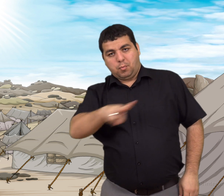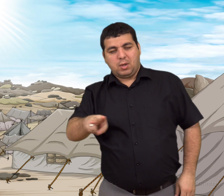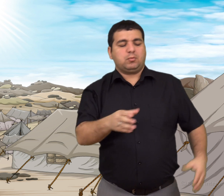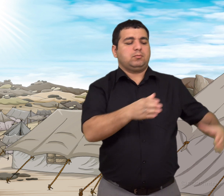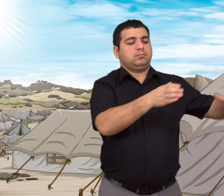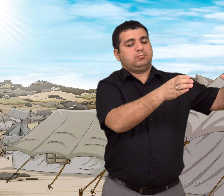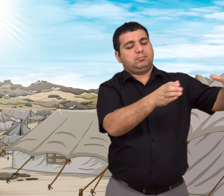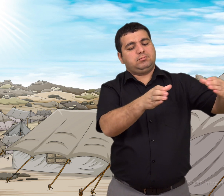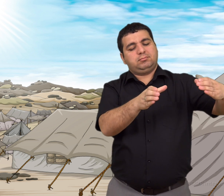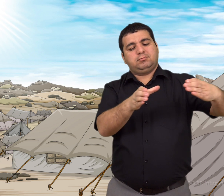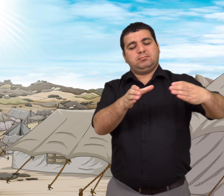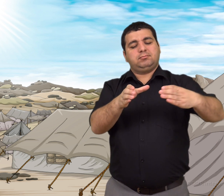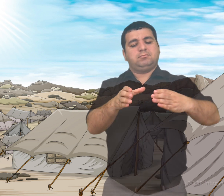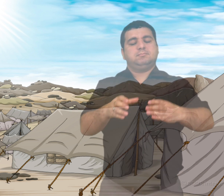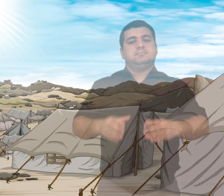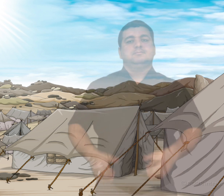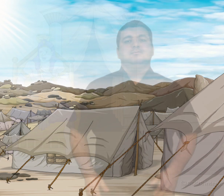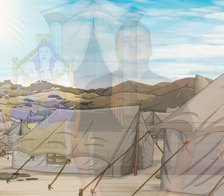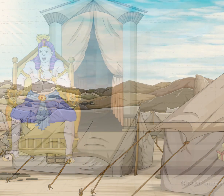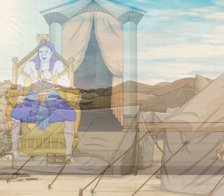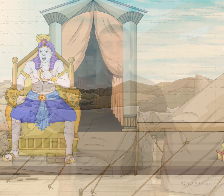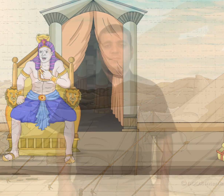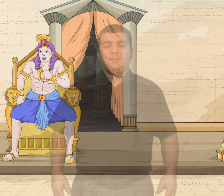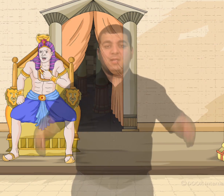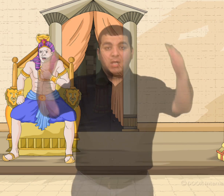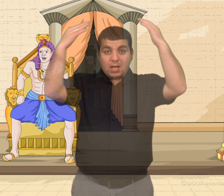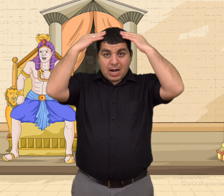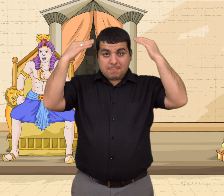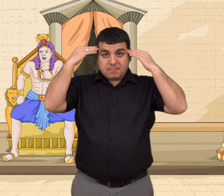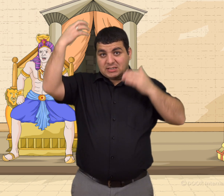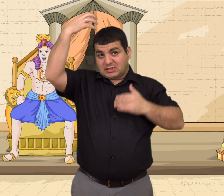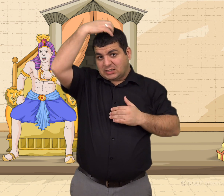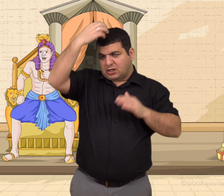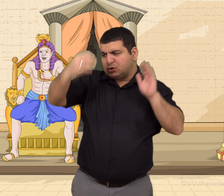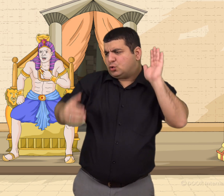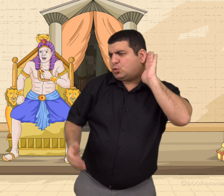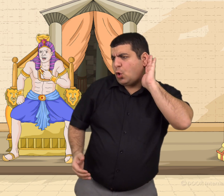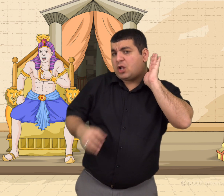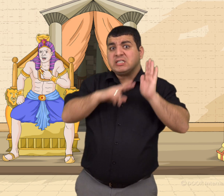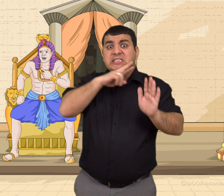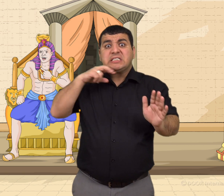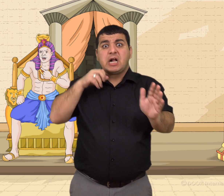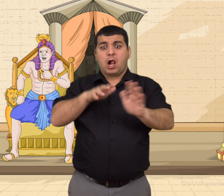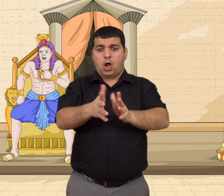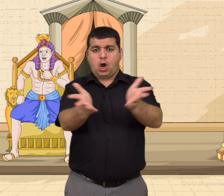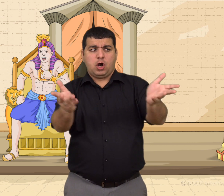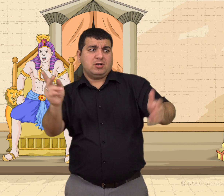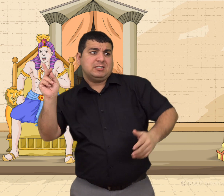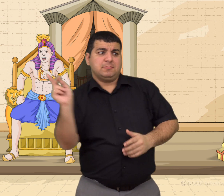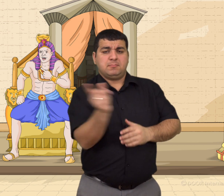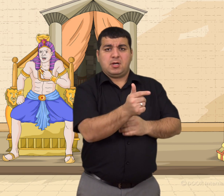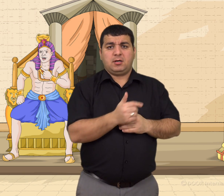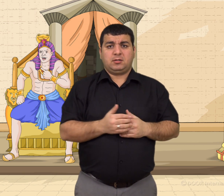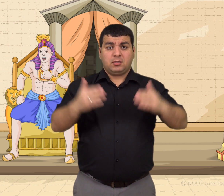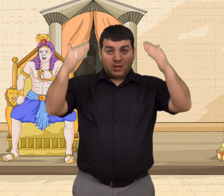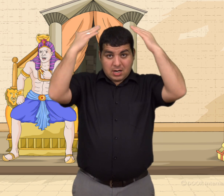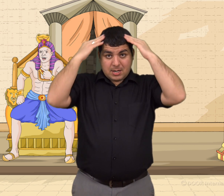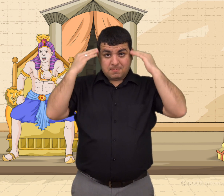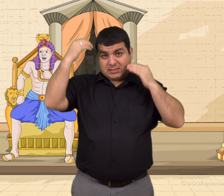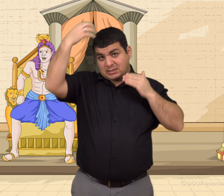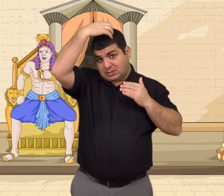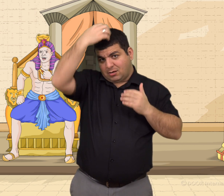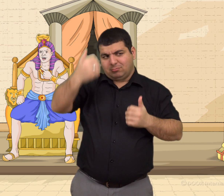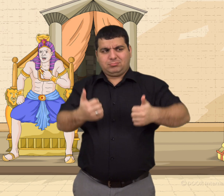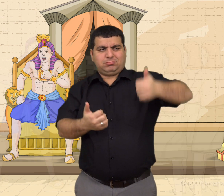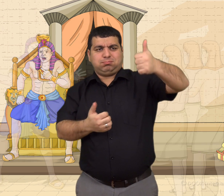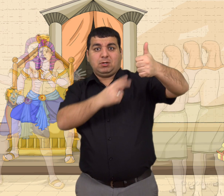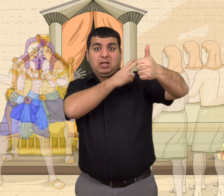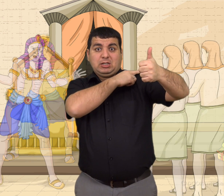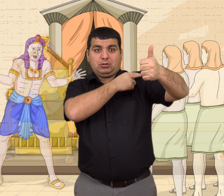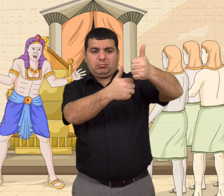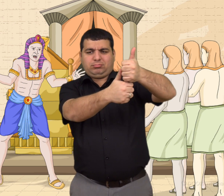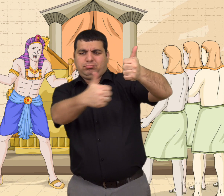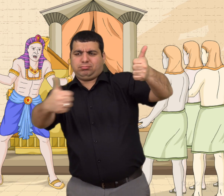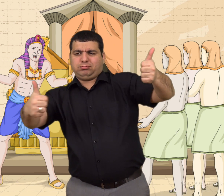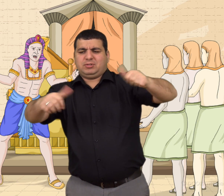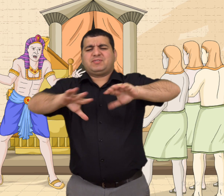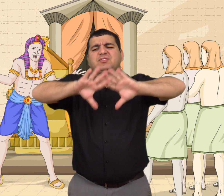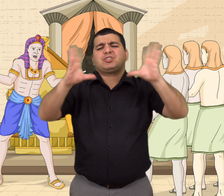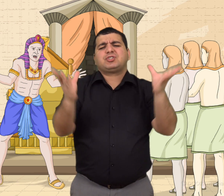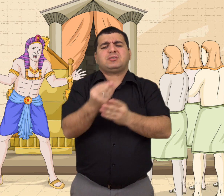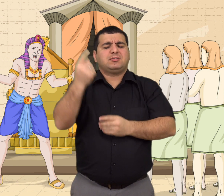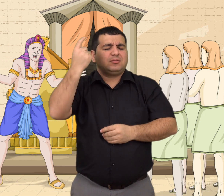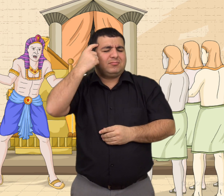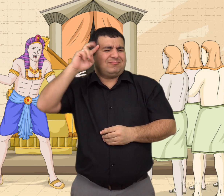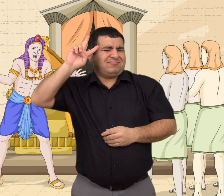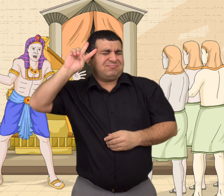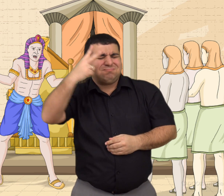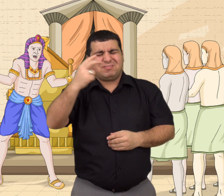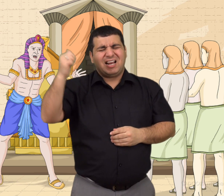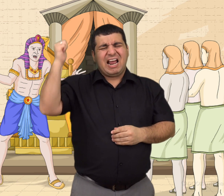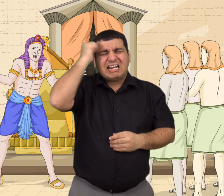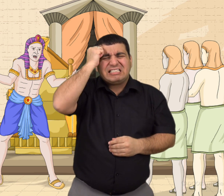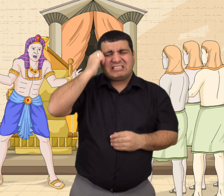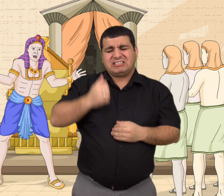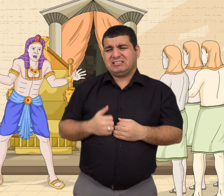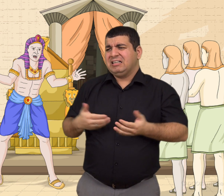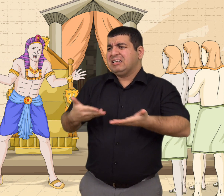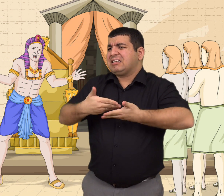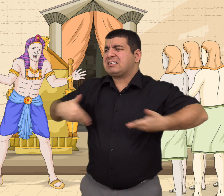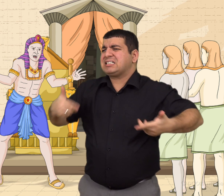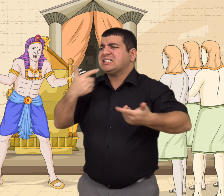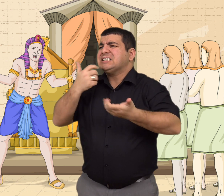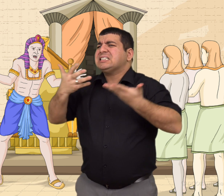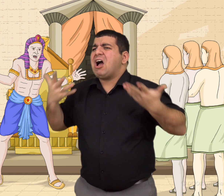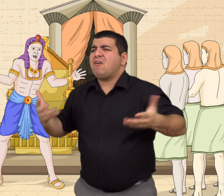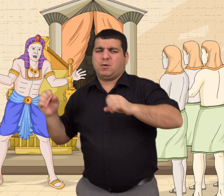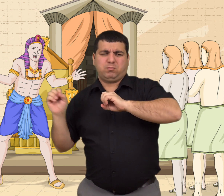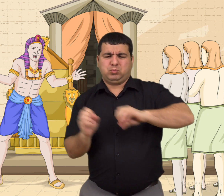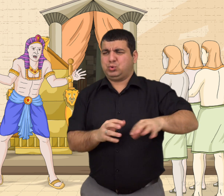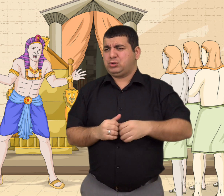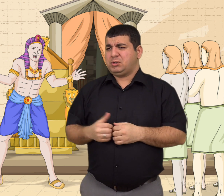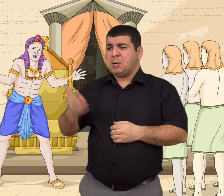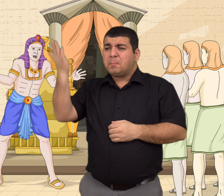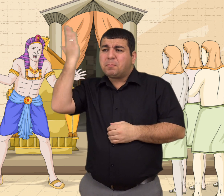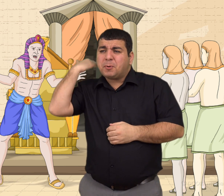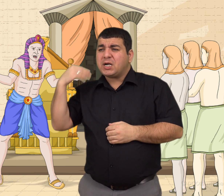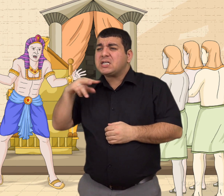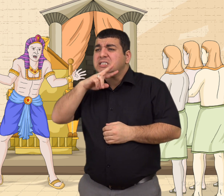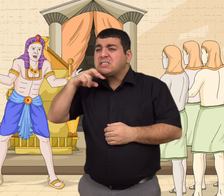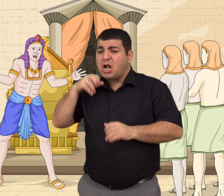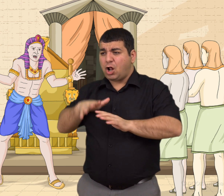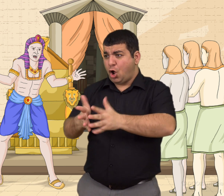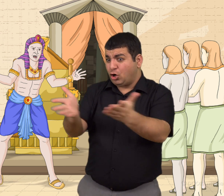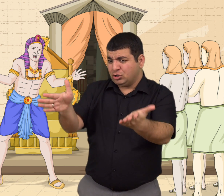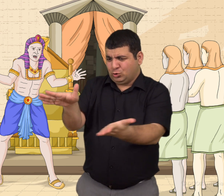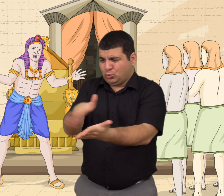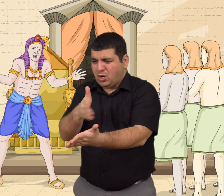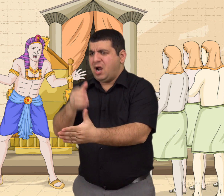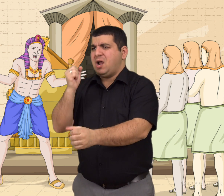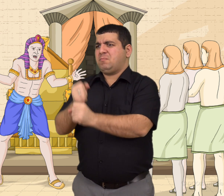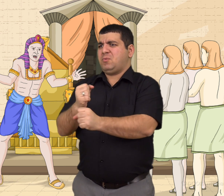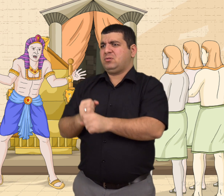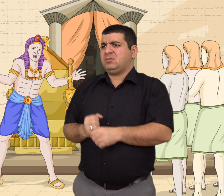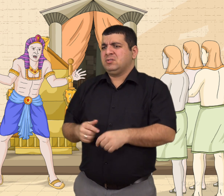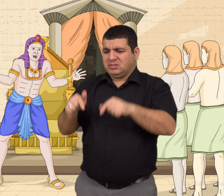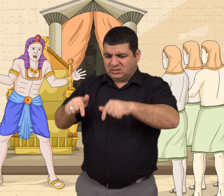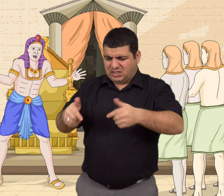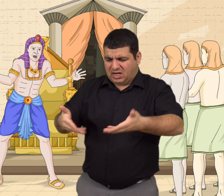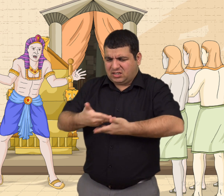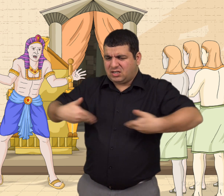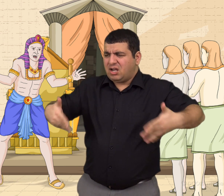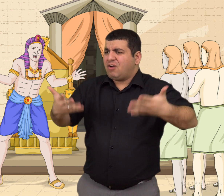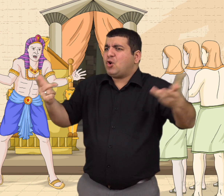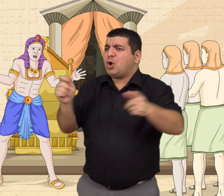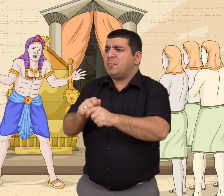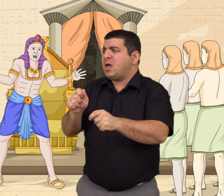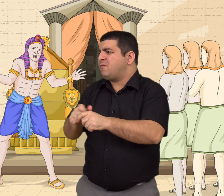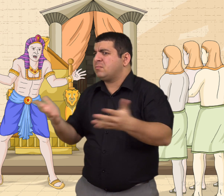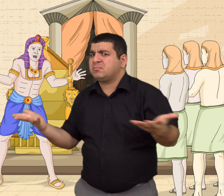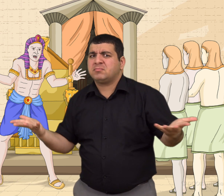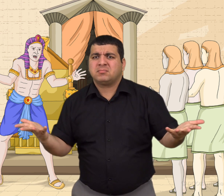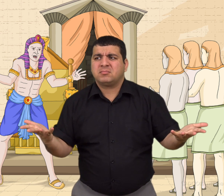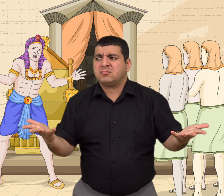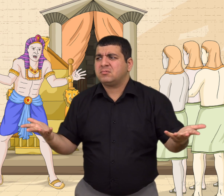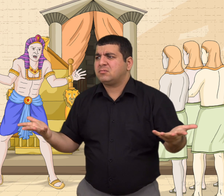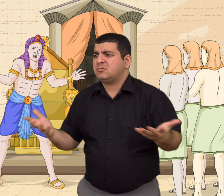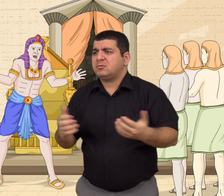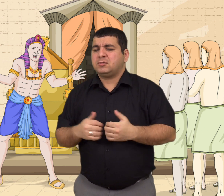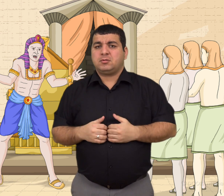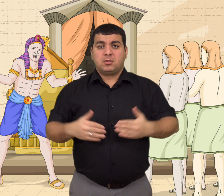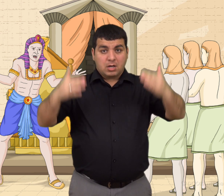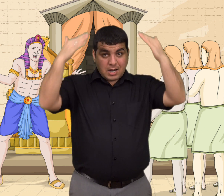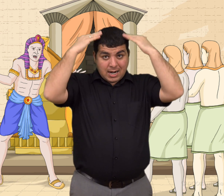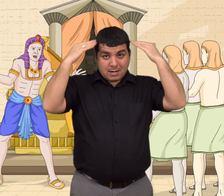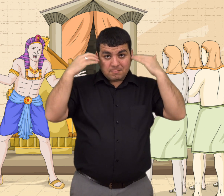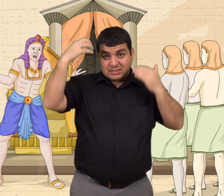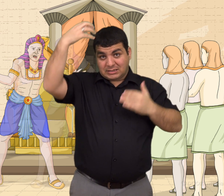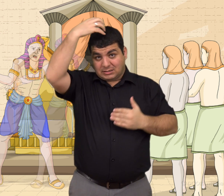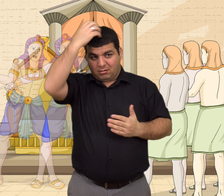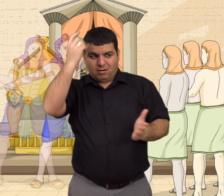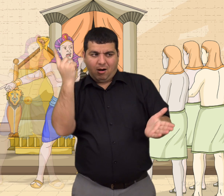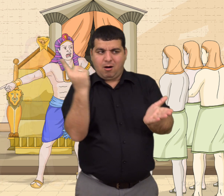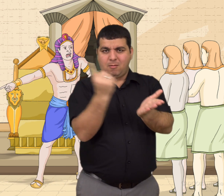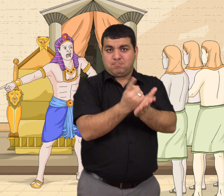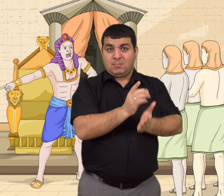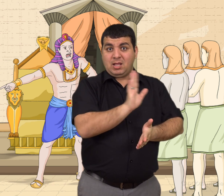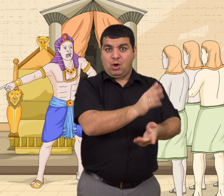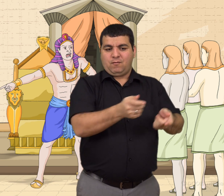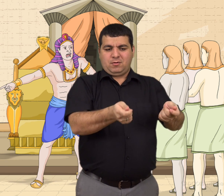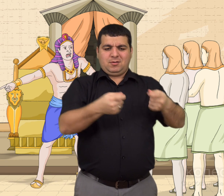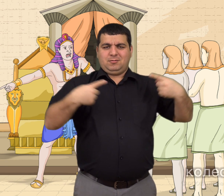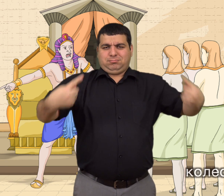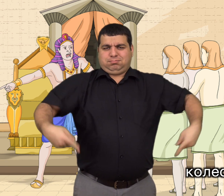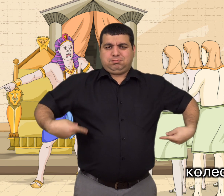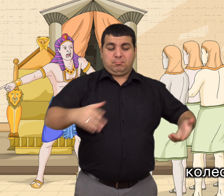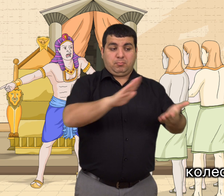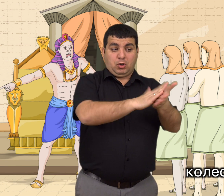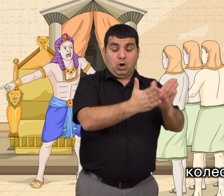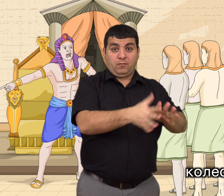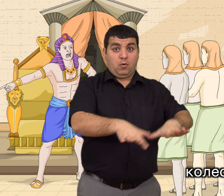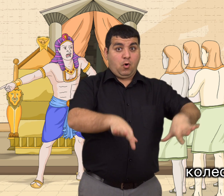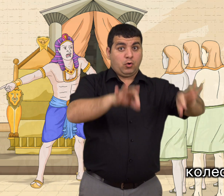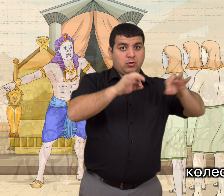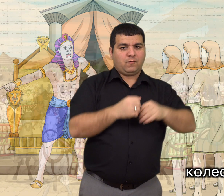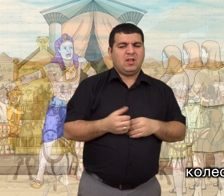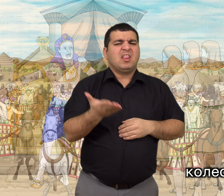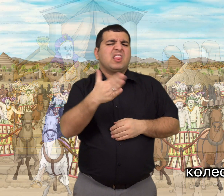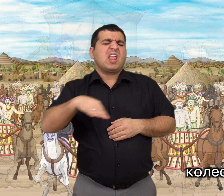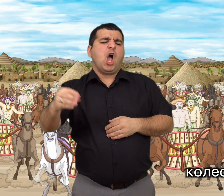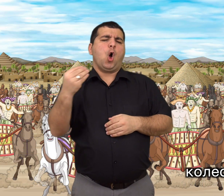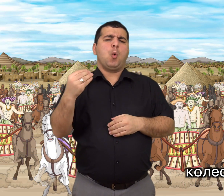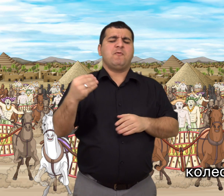When the king of Egypt was told that the people had fled, Pharaoh and his officials changed their minds about them and said, “What have we done? We have released Israel from serving us.”